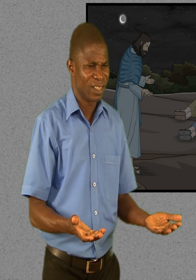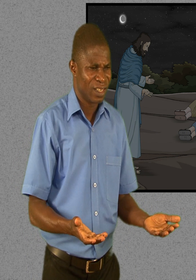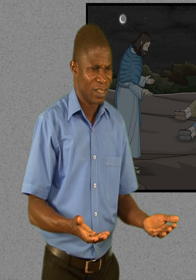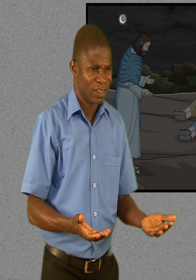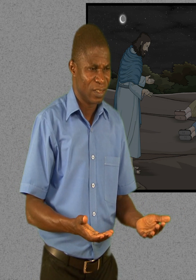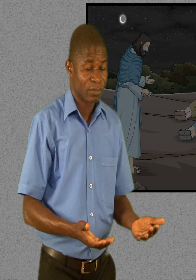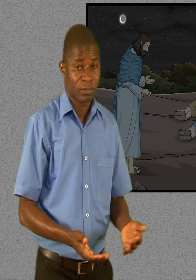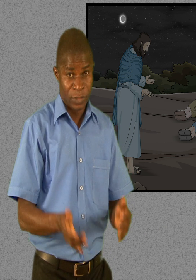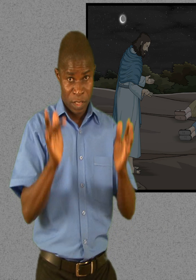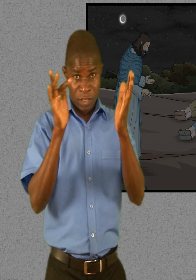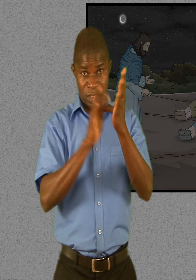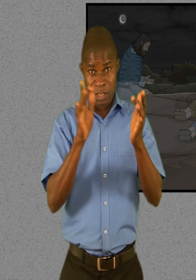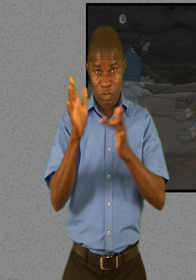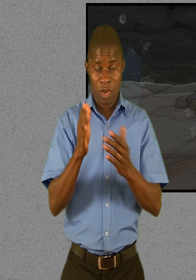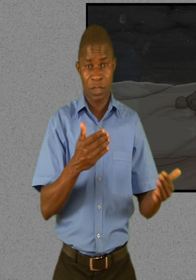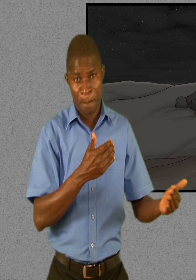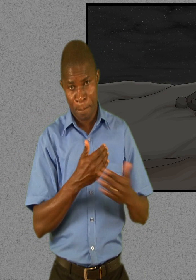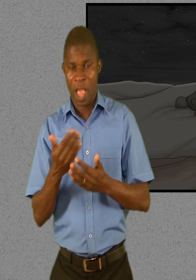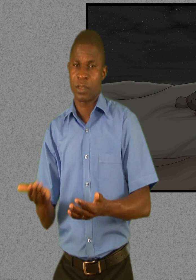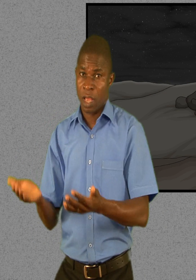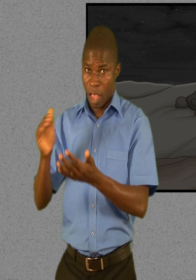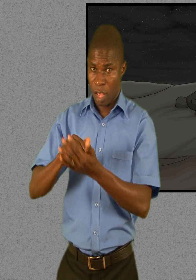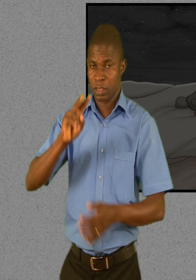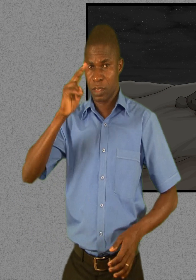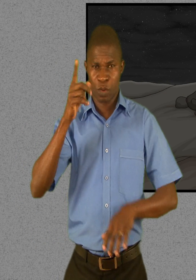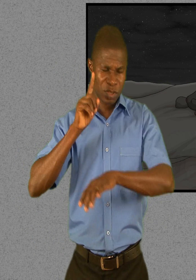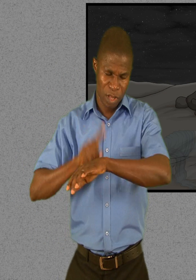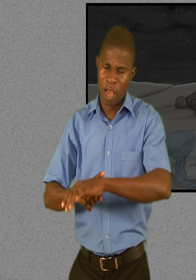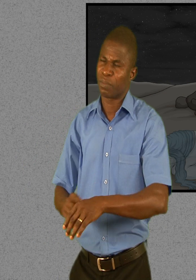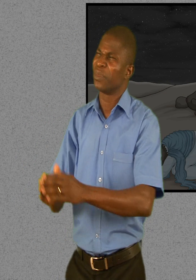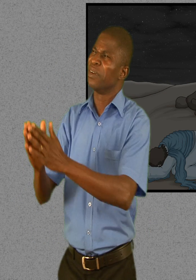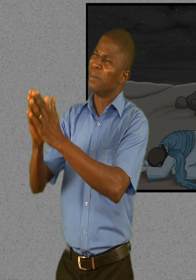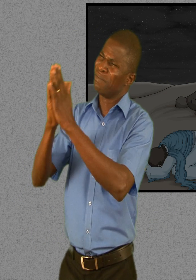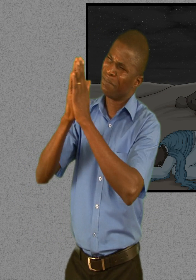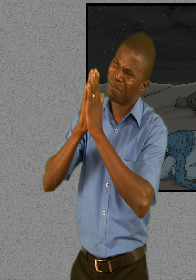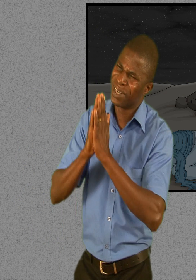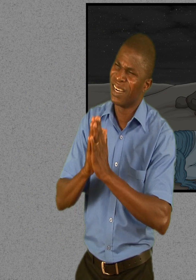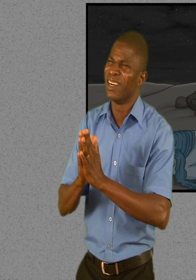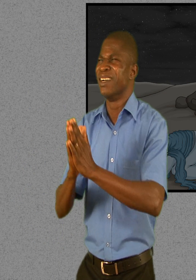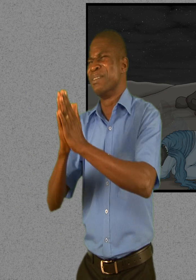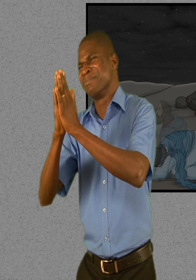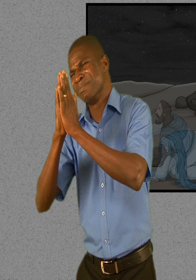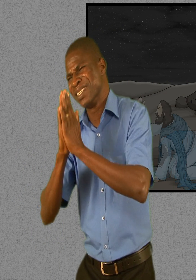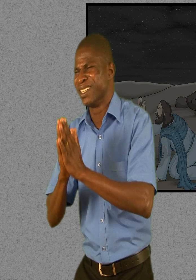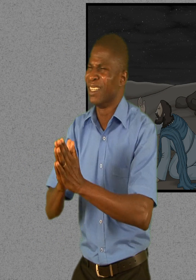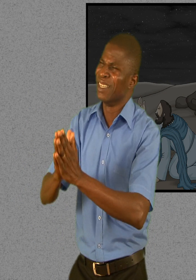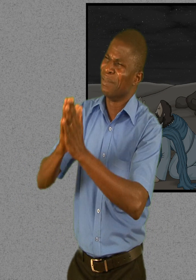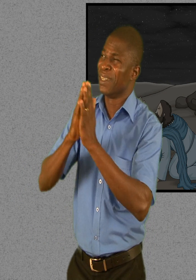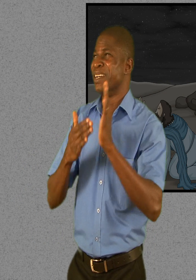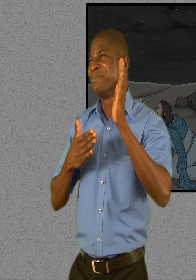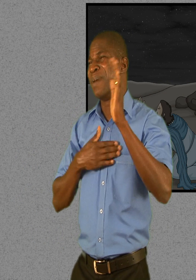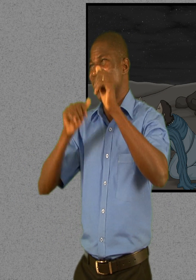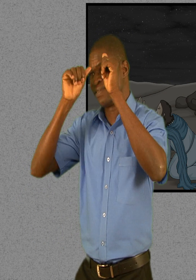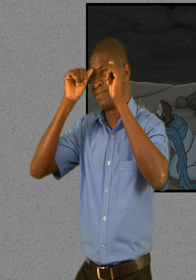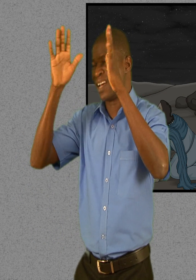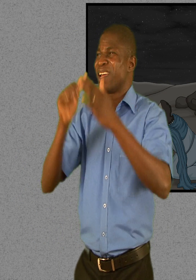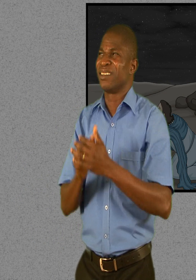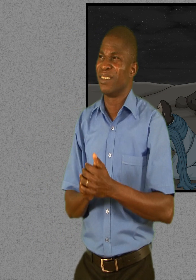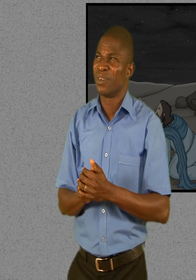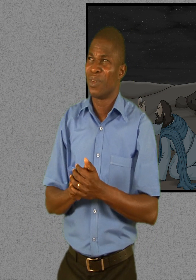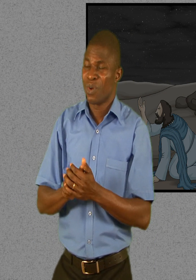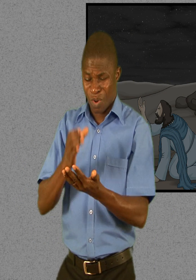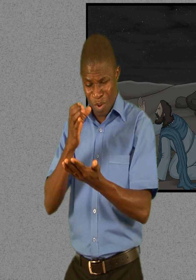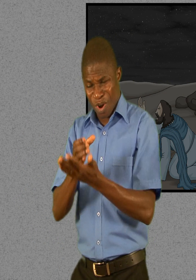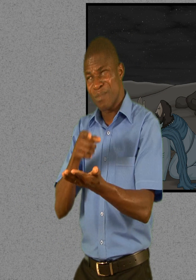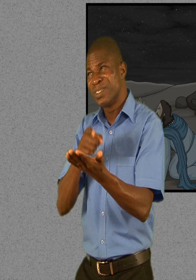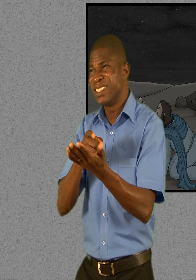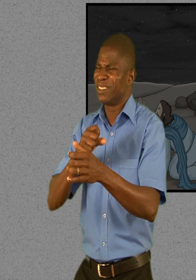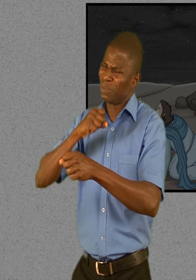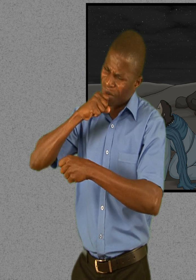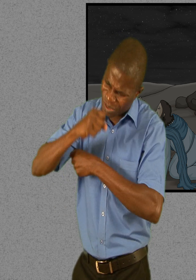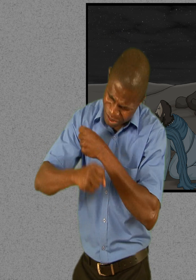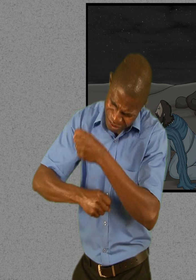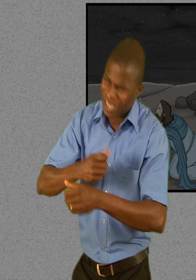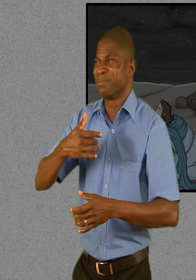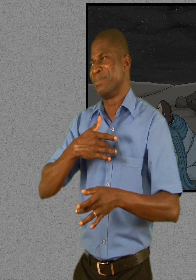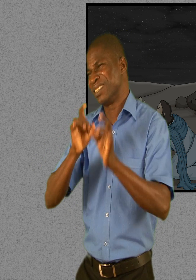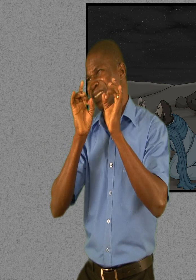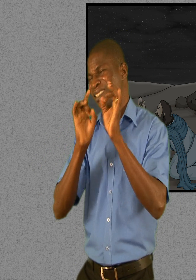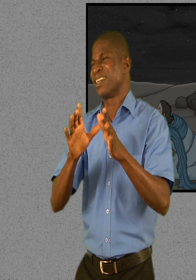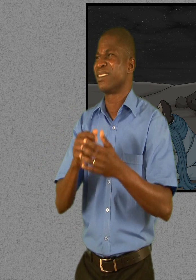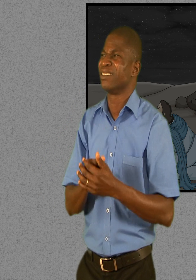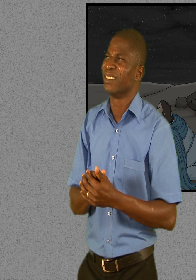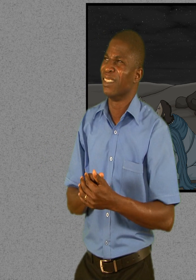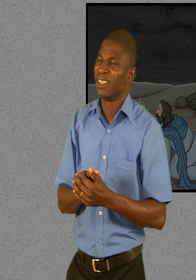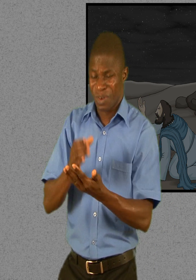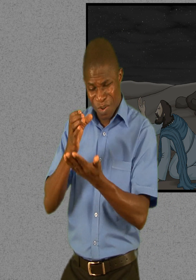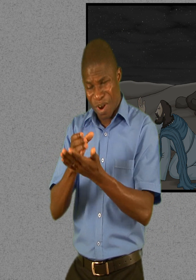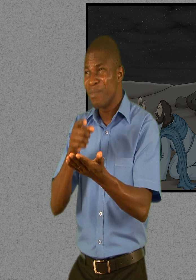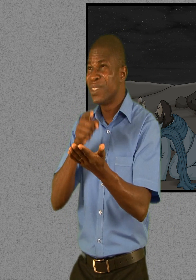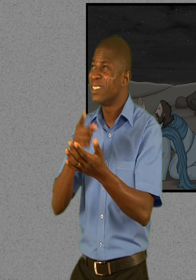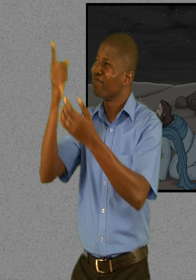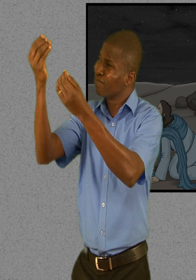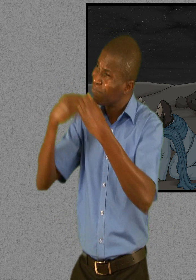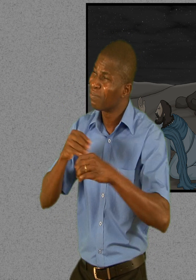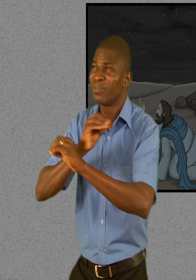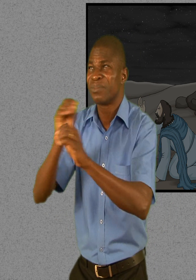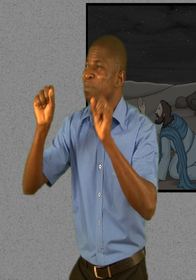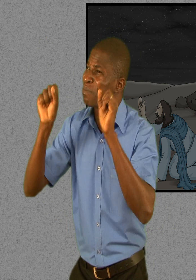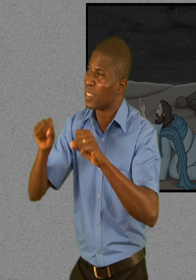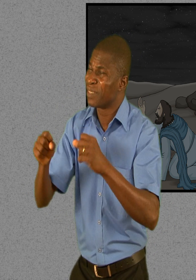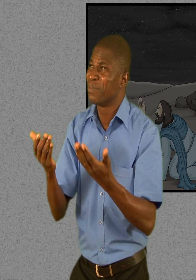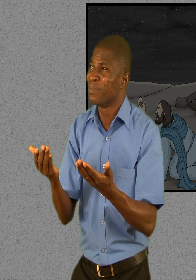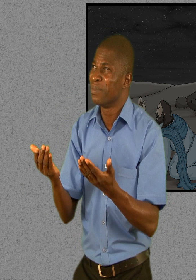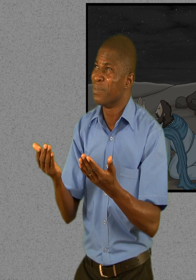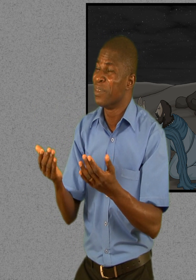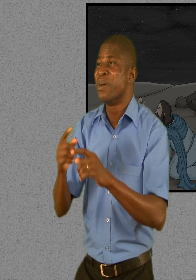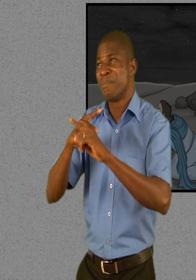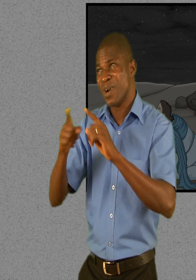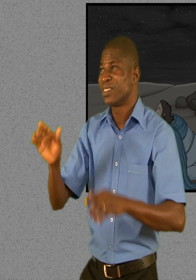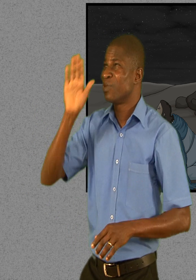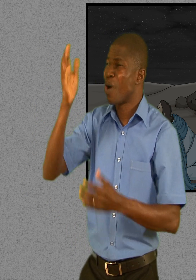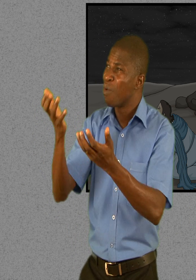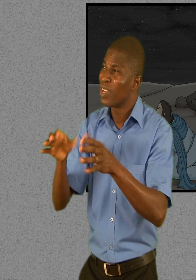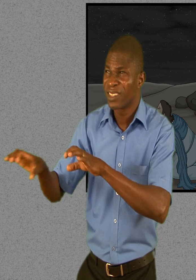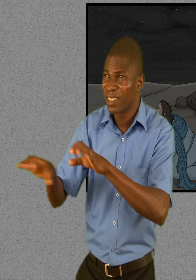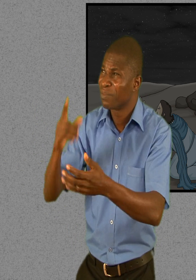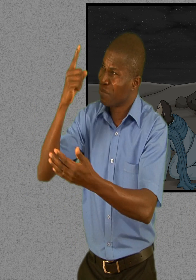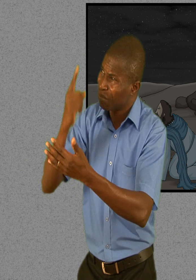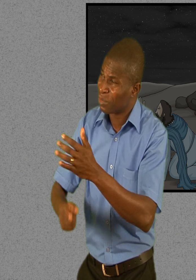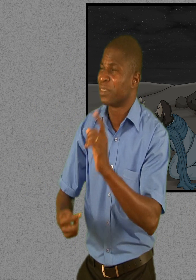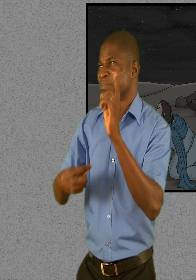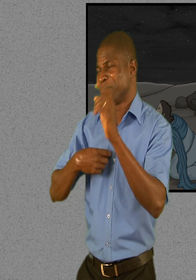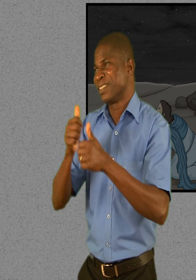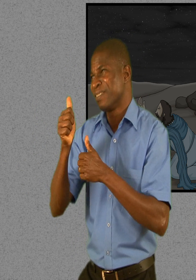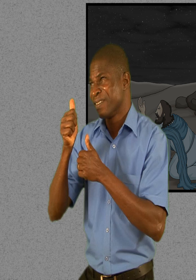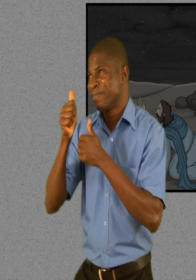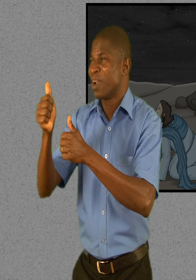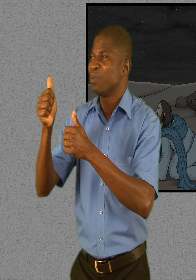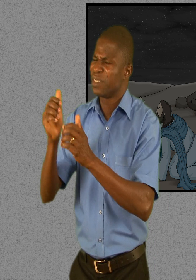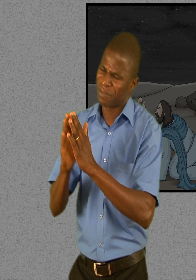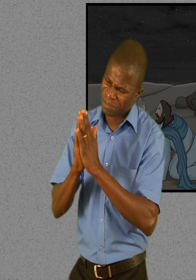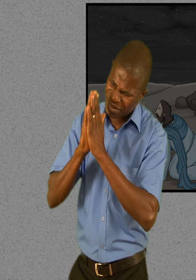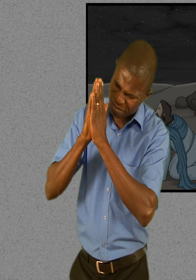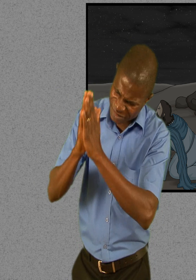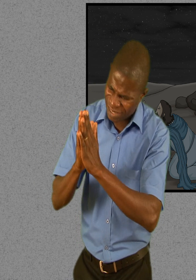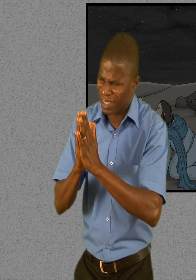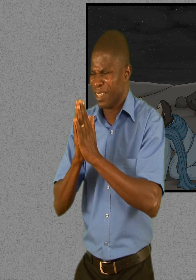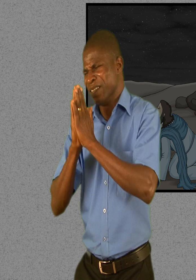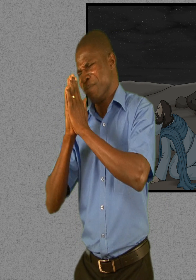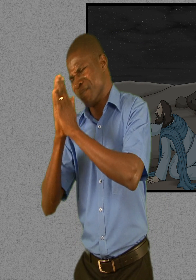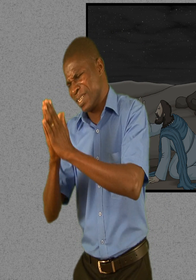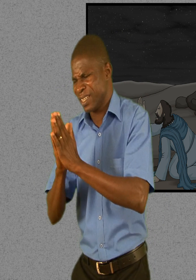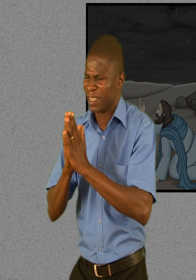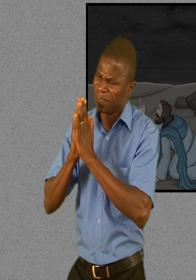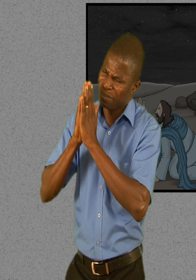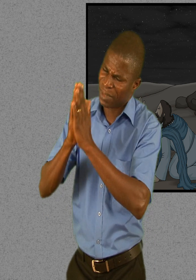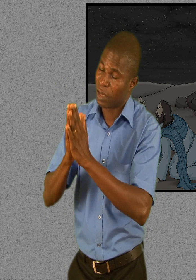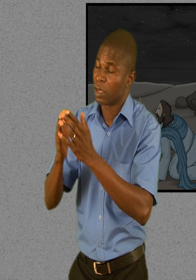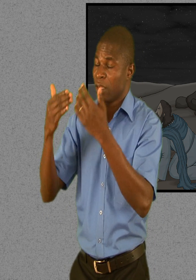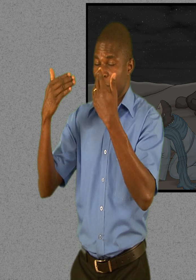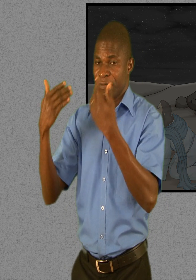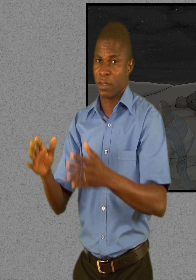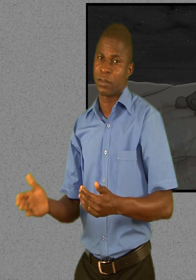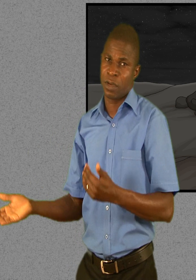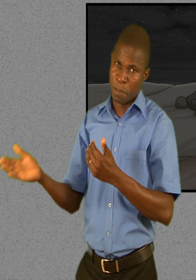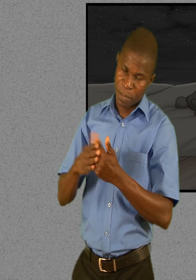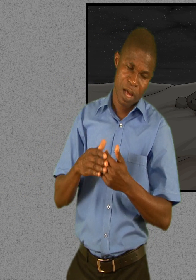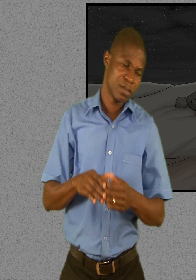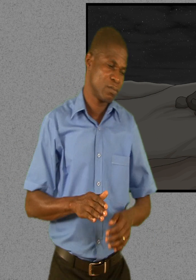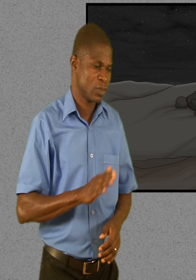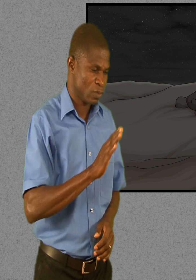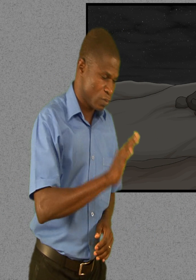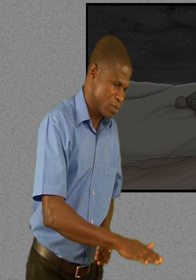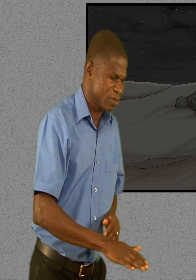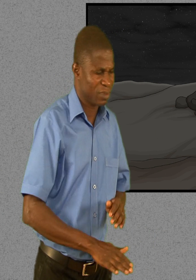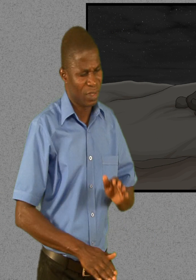A second time He went away and prayed, “My Father, if this cup cannot pass unless I drink it, may Your will be done.”